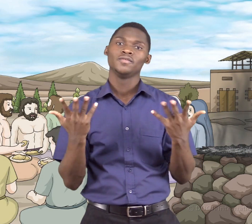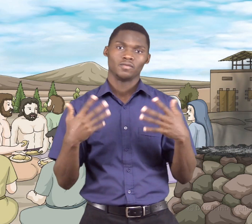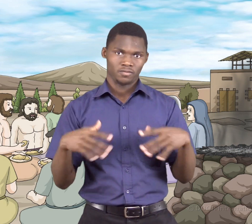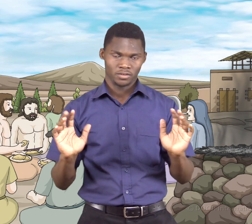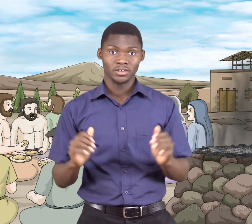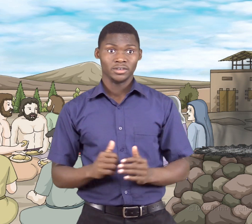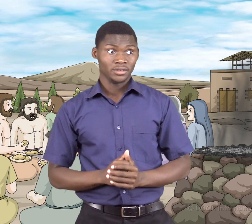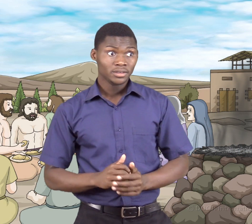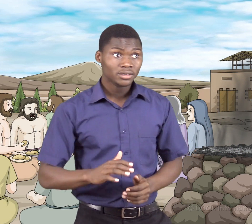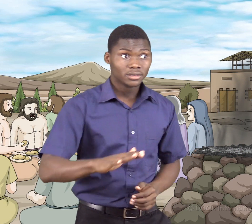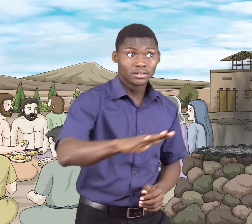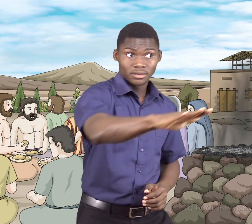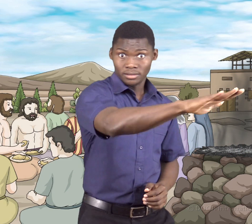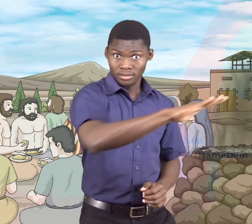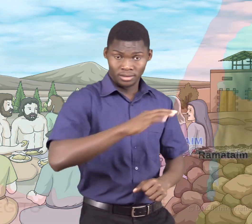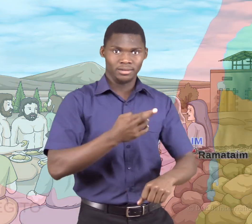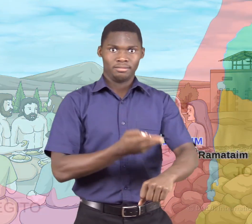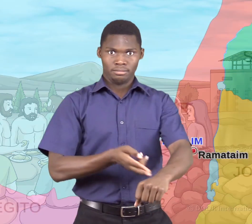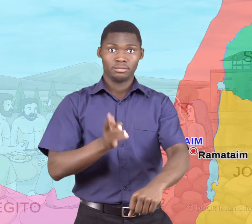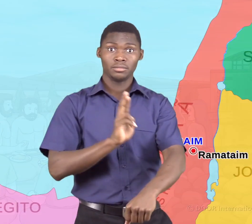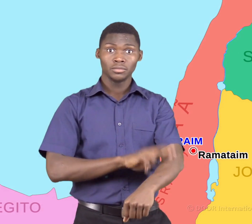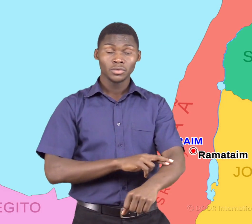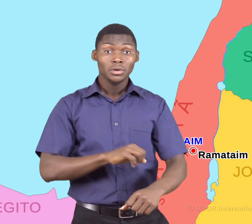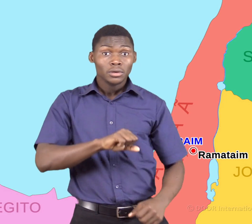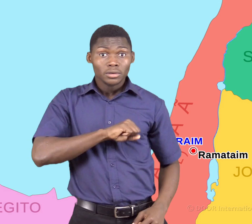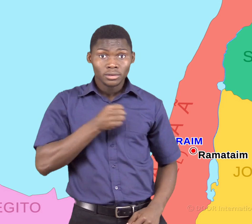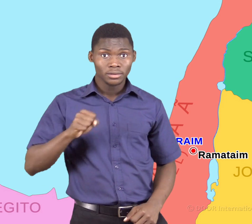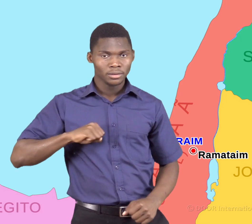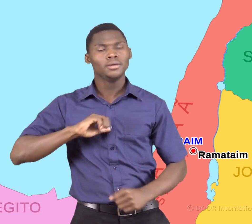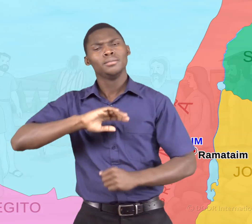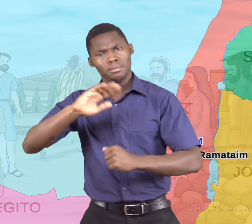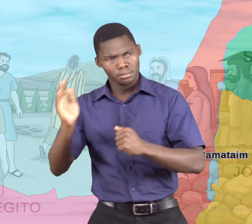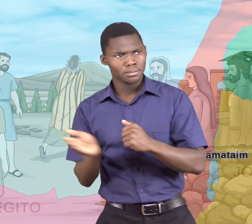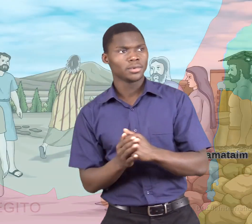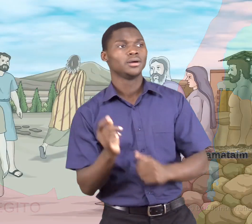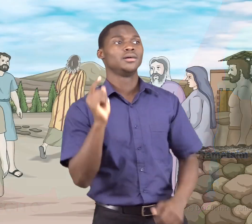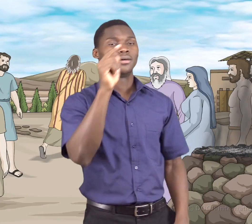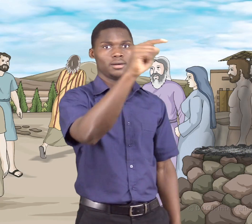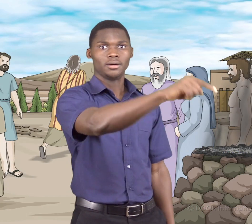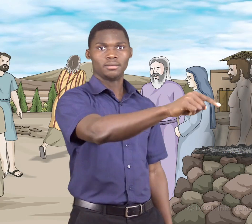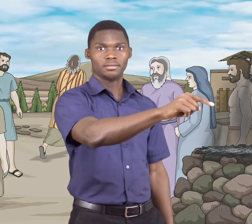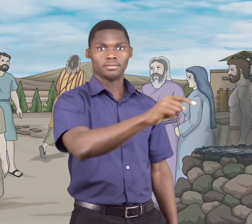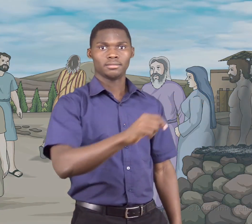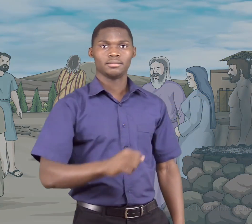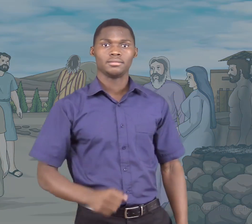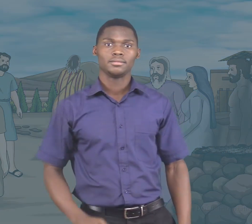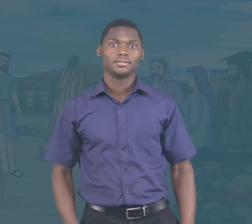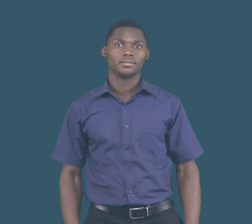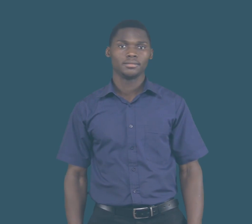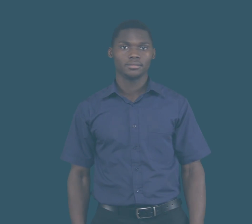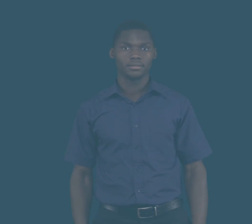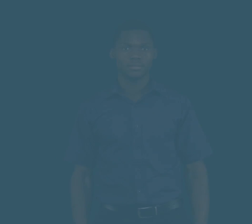Then Samuel set out and went to Ramah.